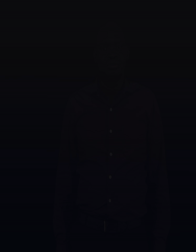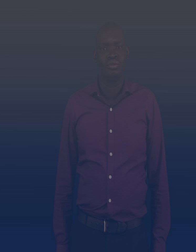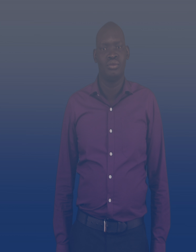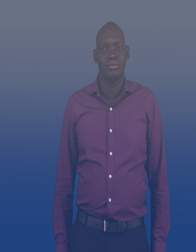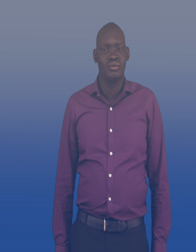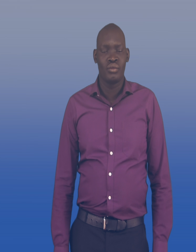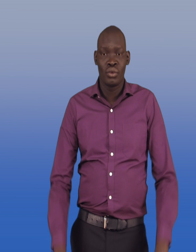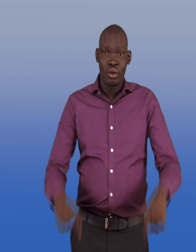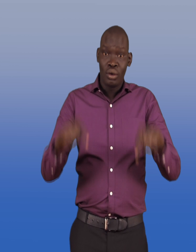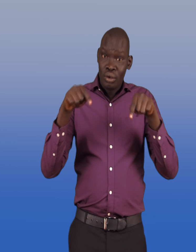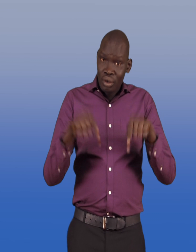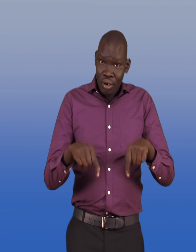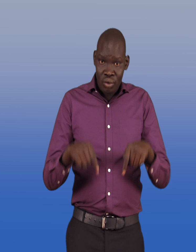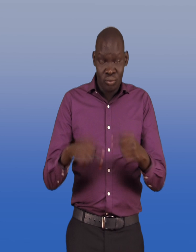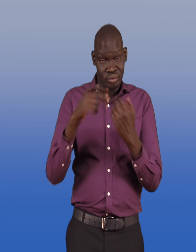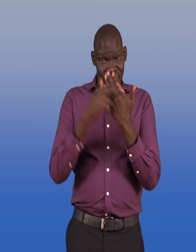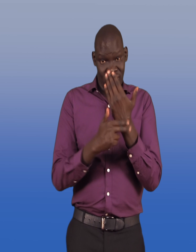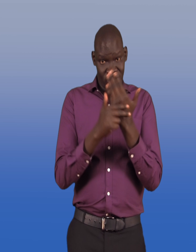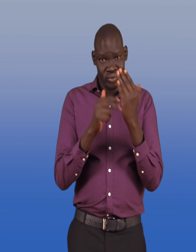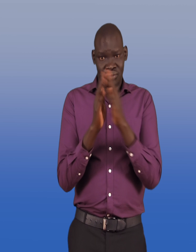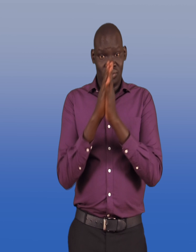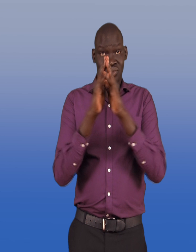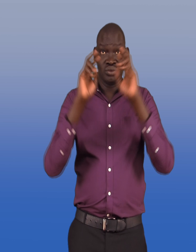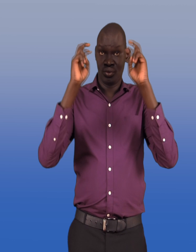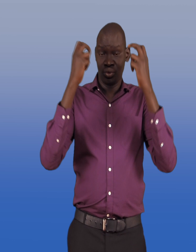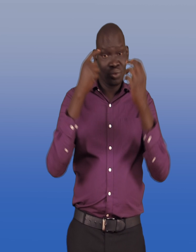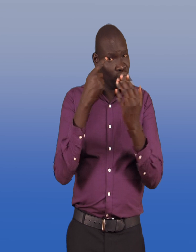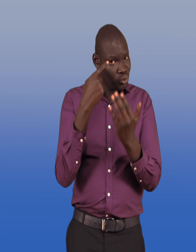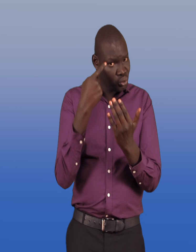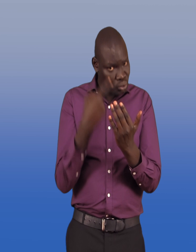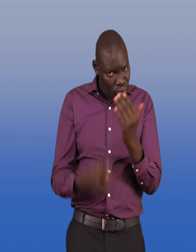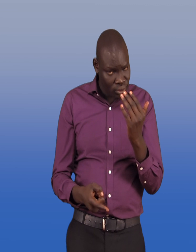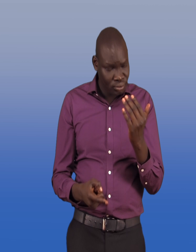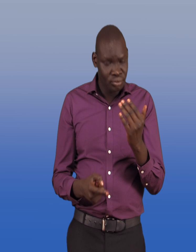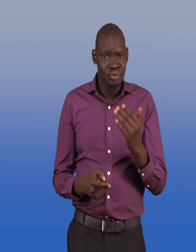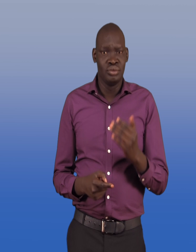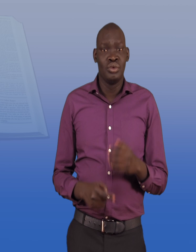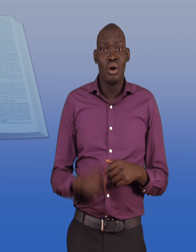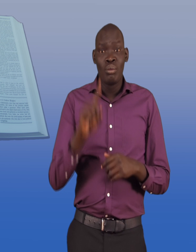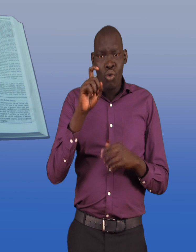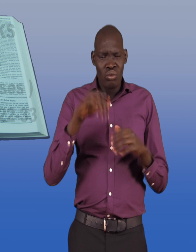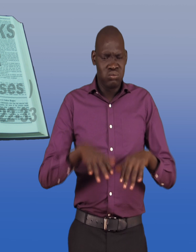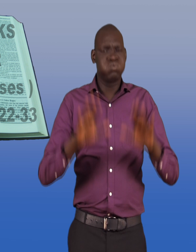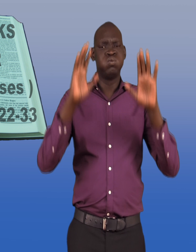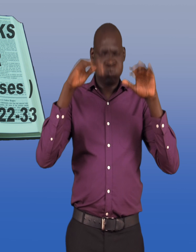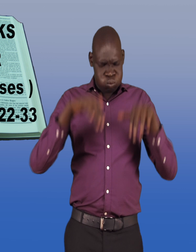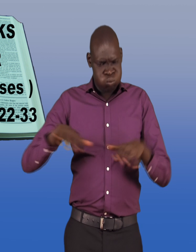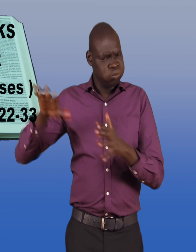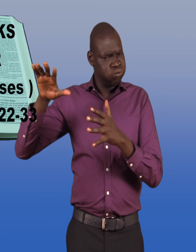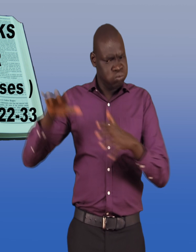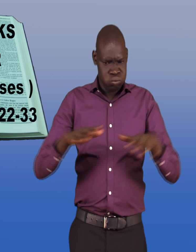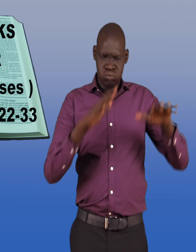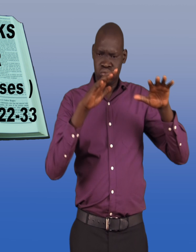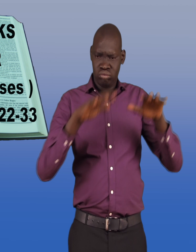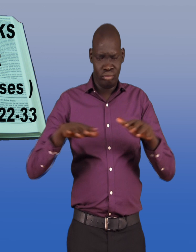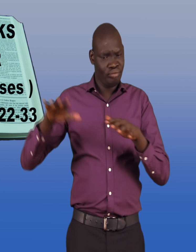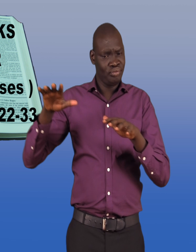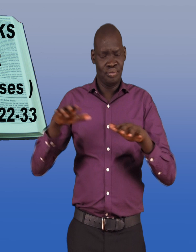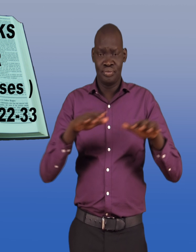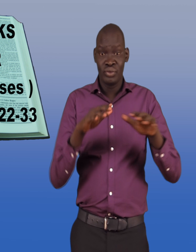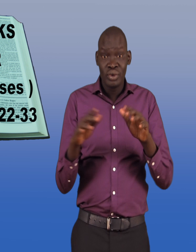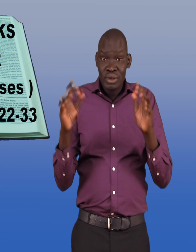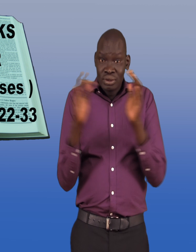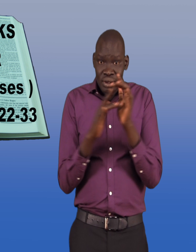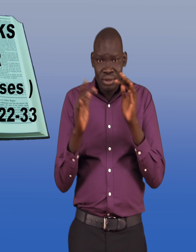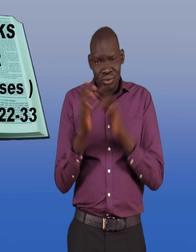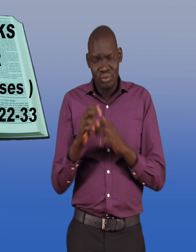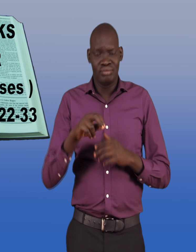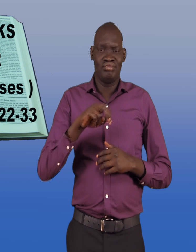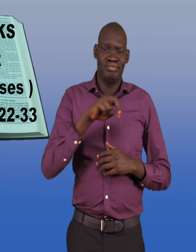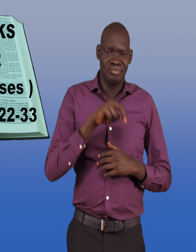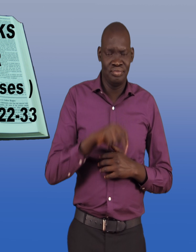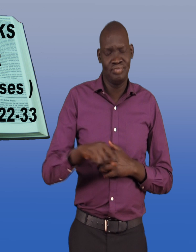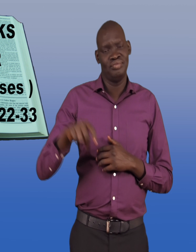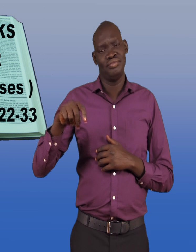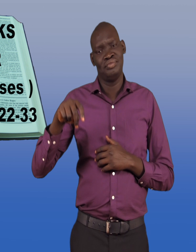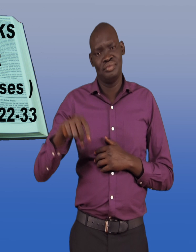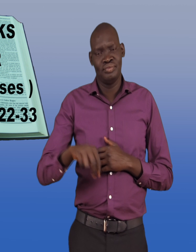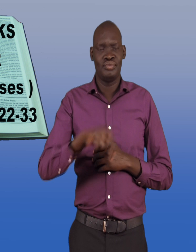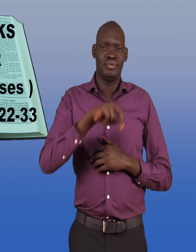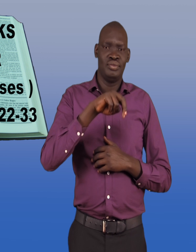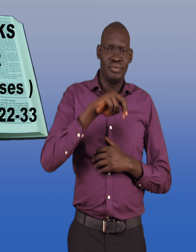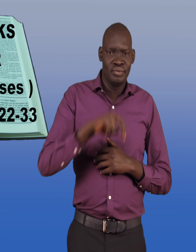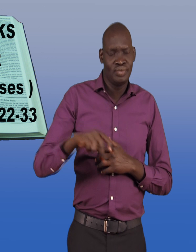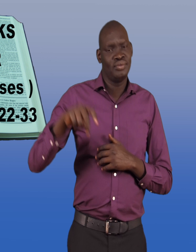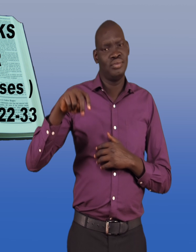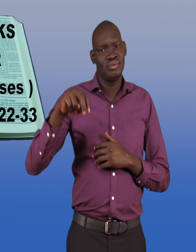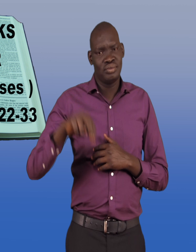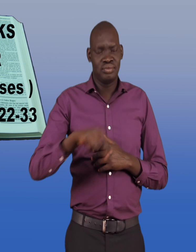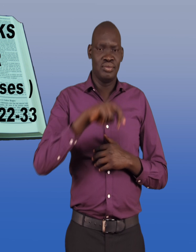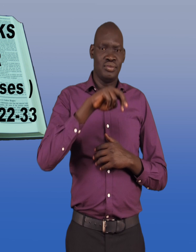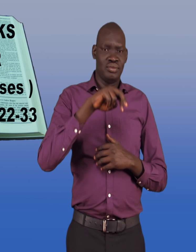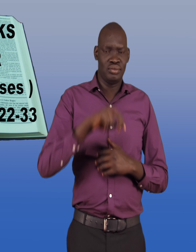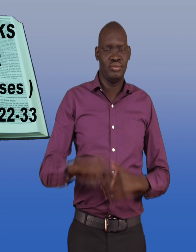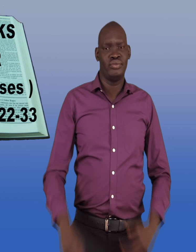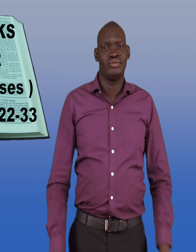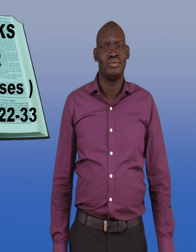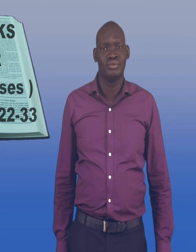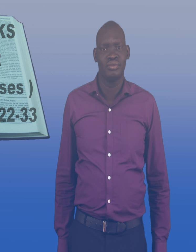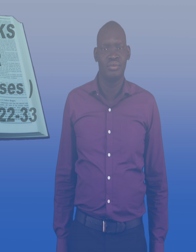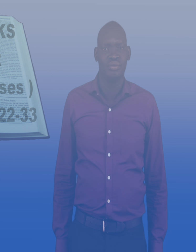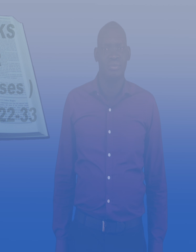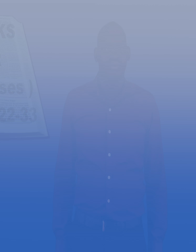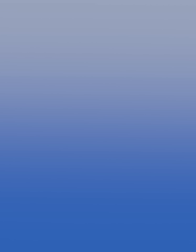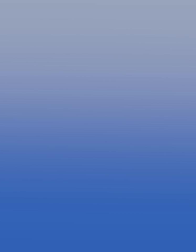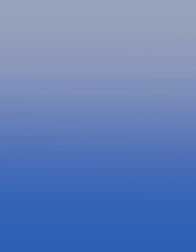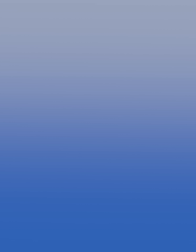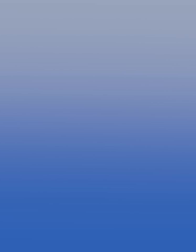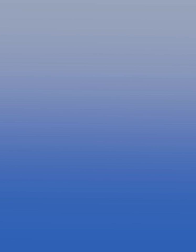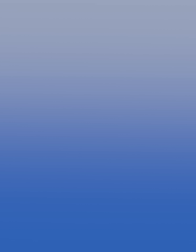Jesus walks on water